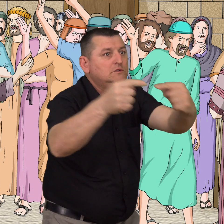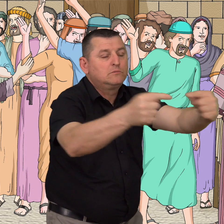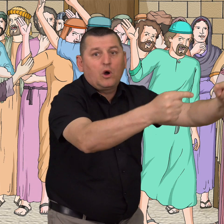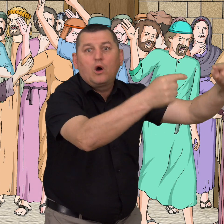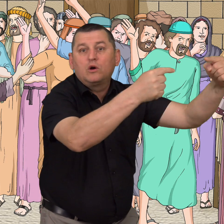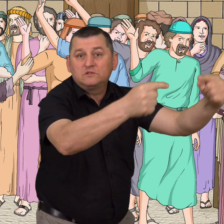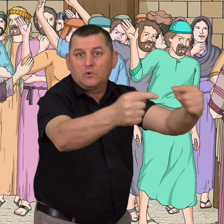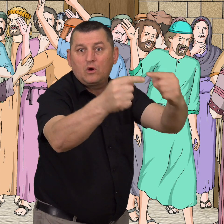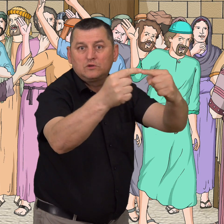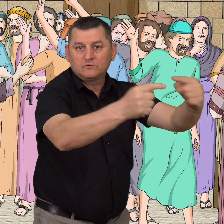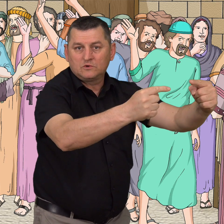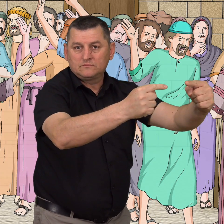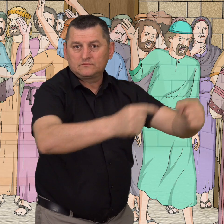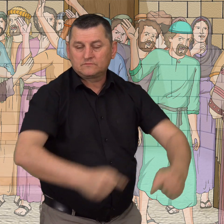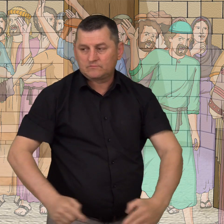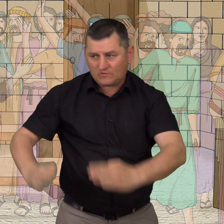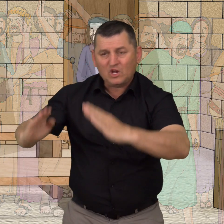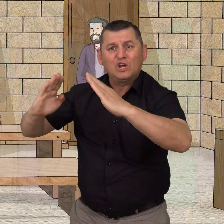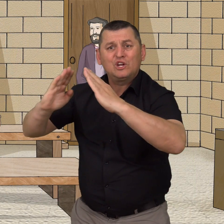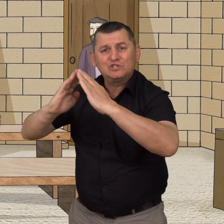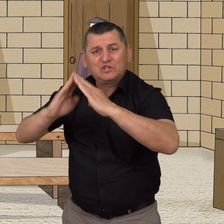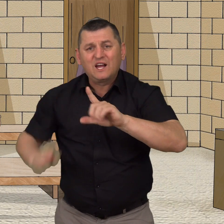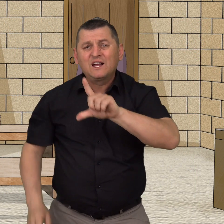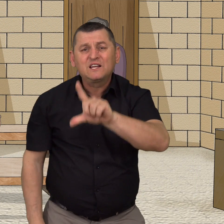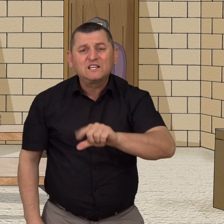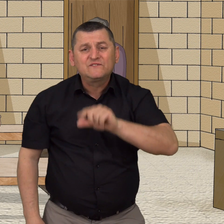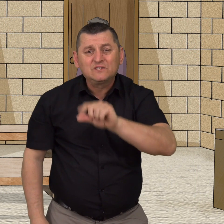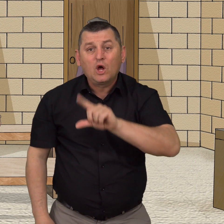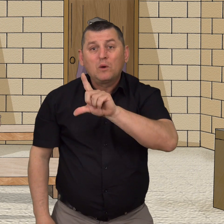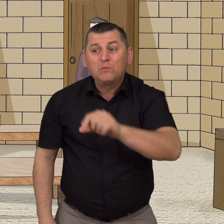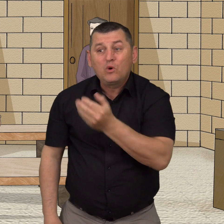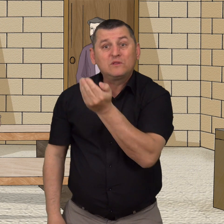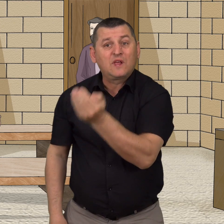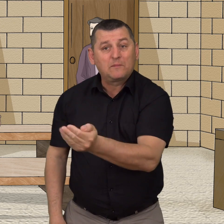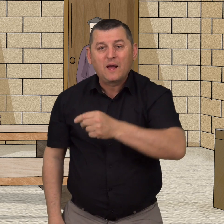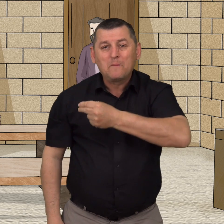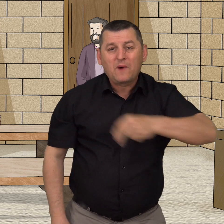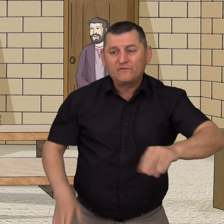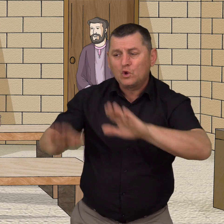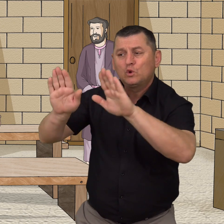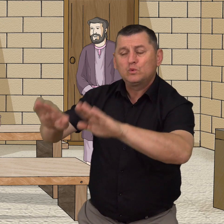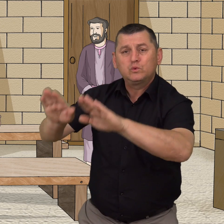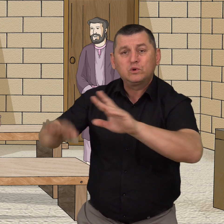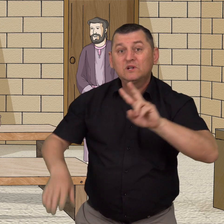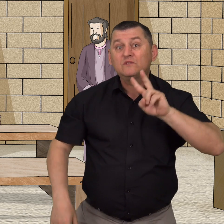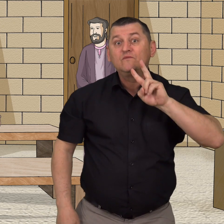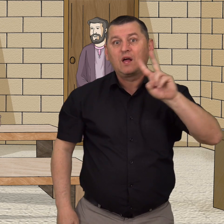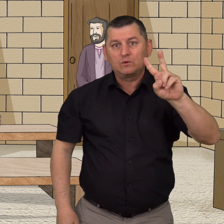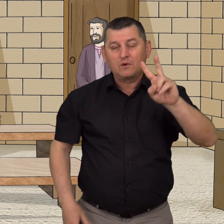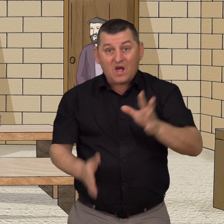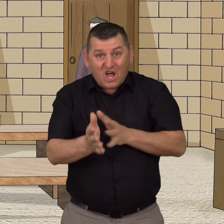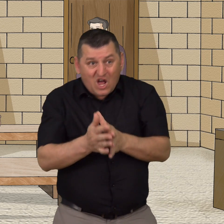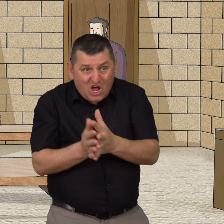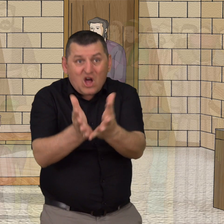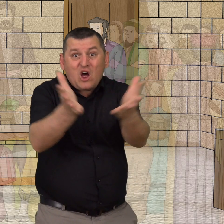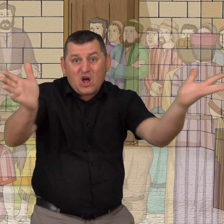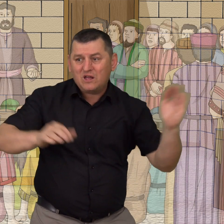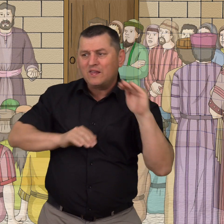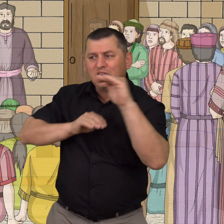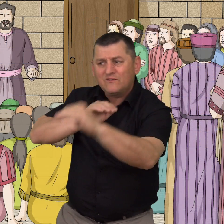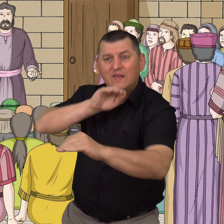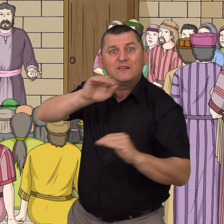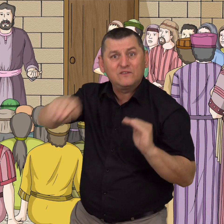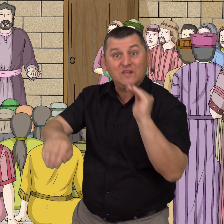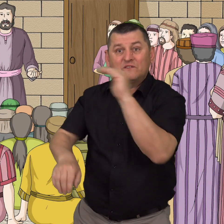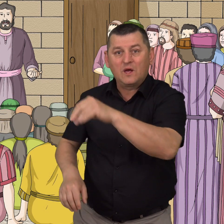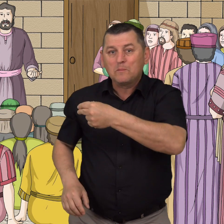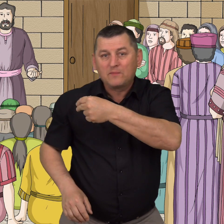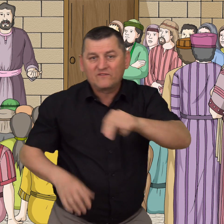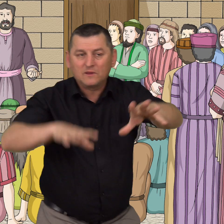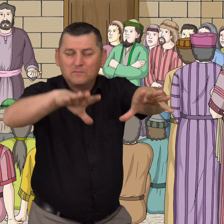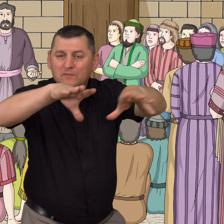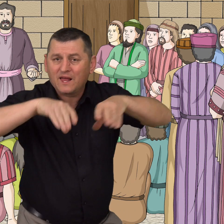Paul stayed there two full years in his own rented house, welcoming all who came to visit him.